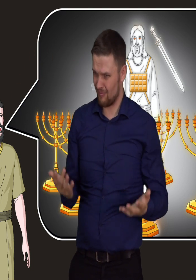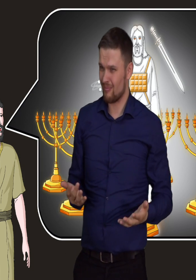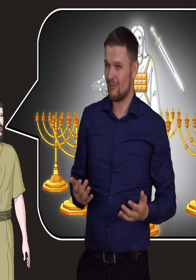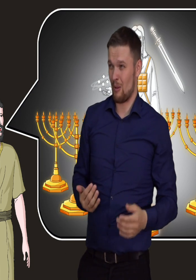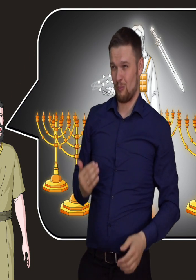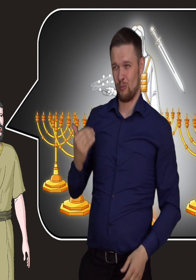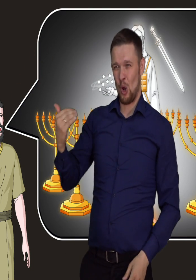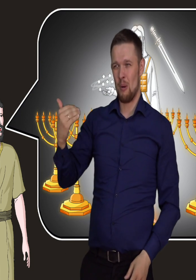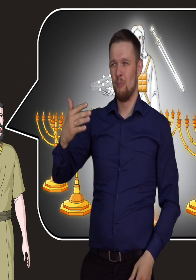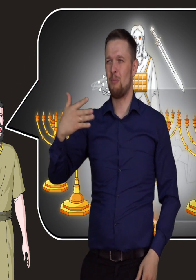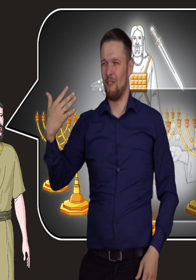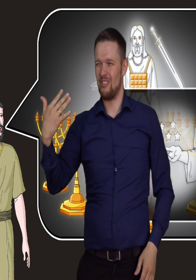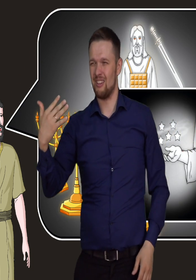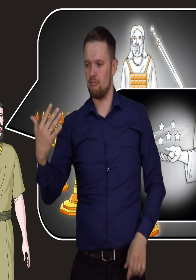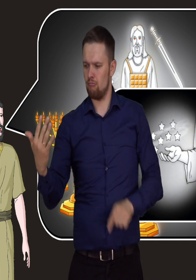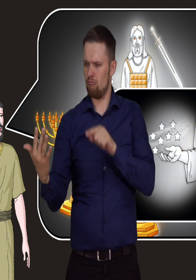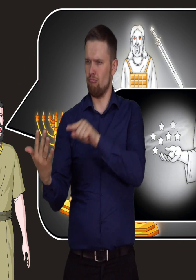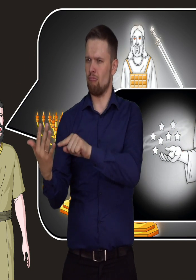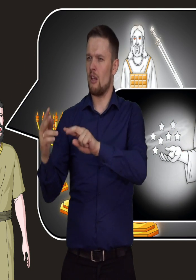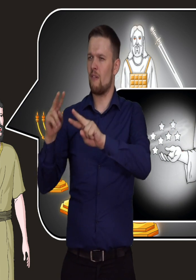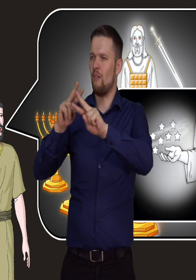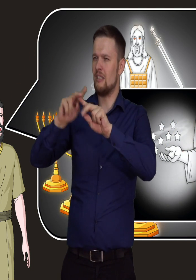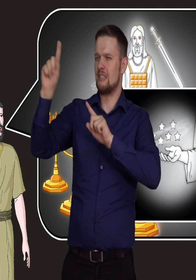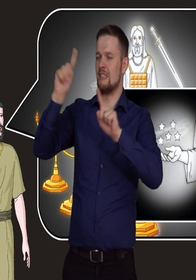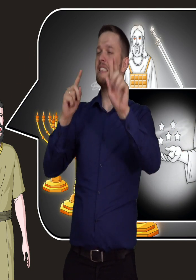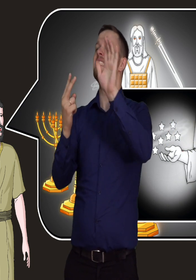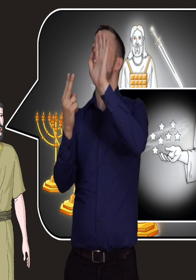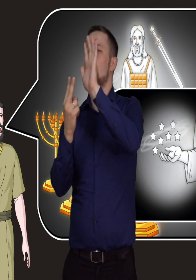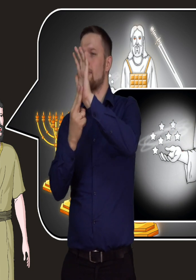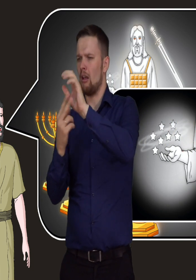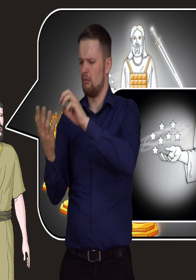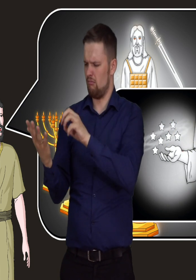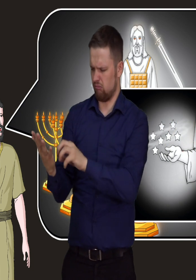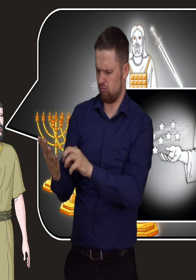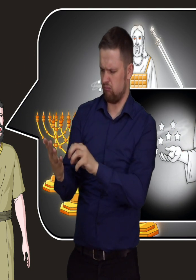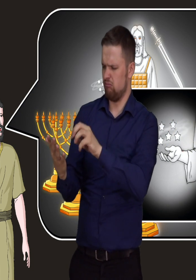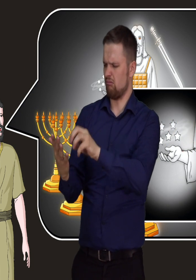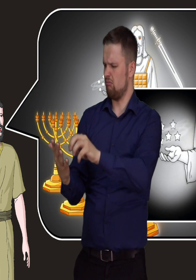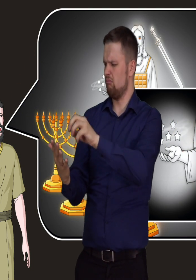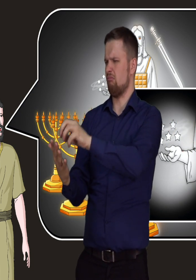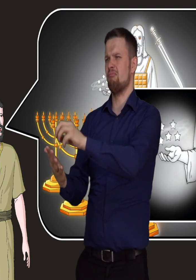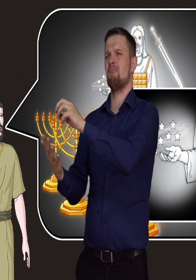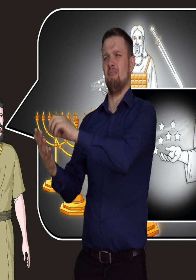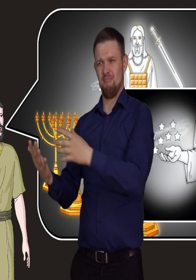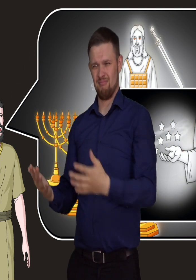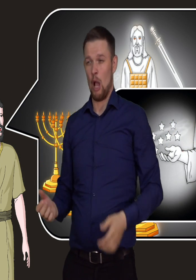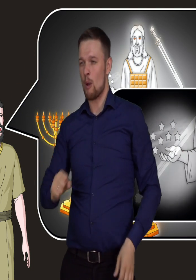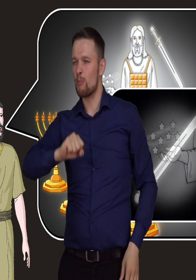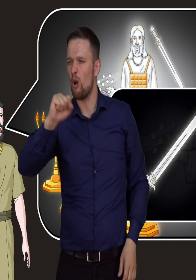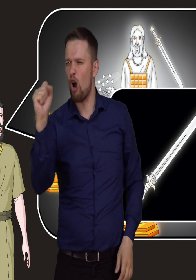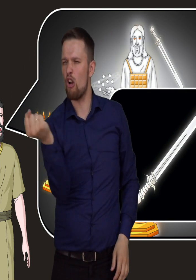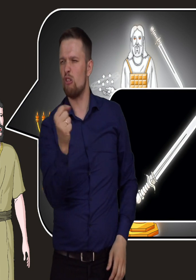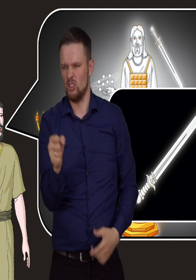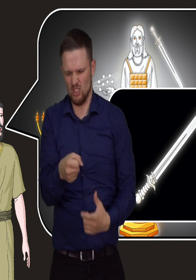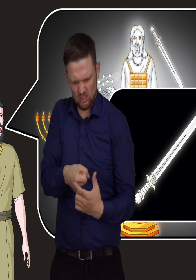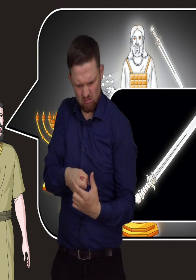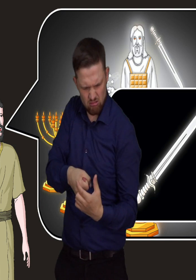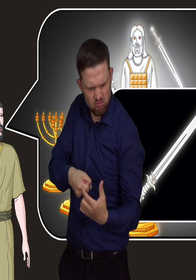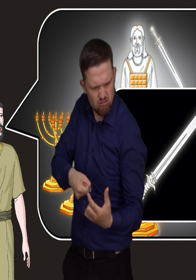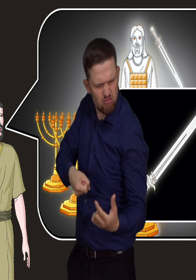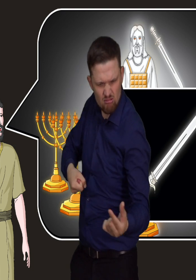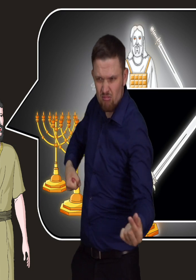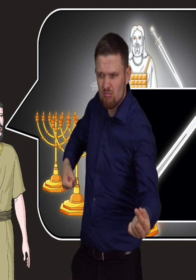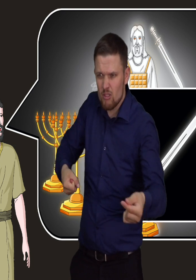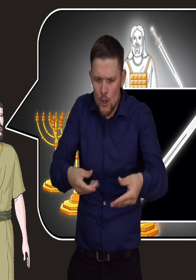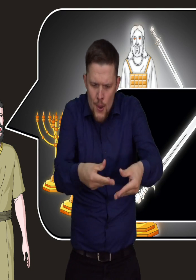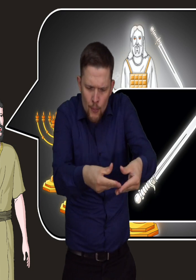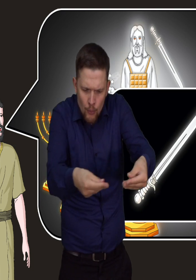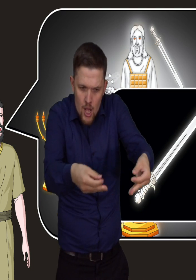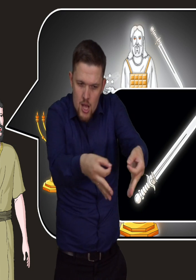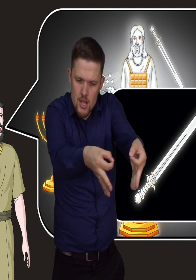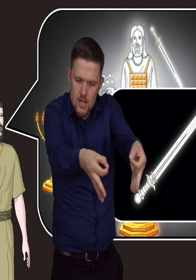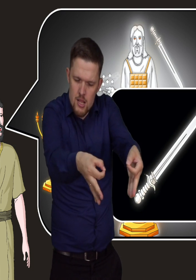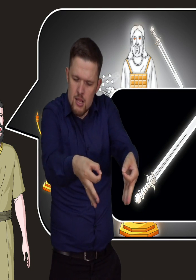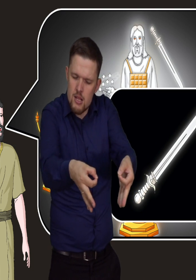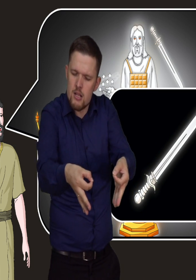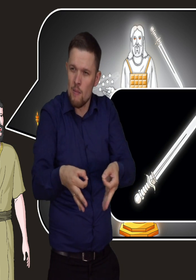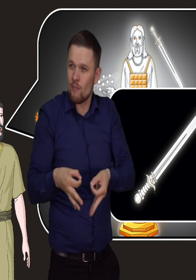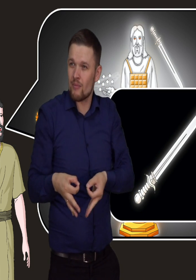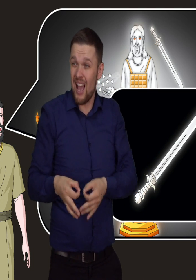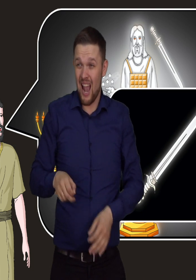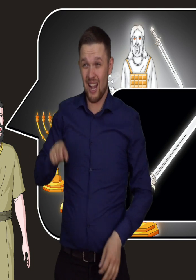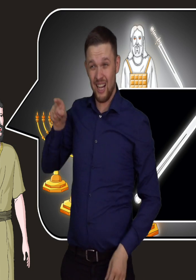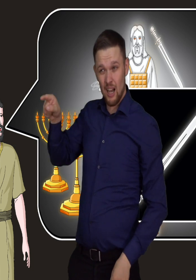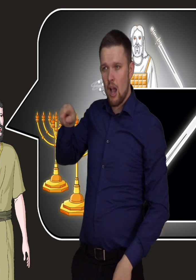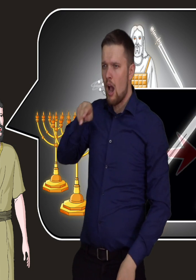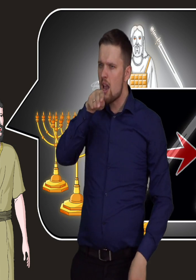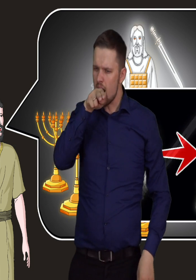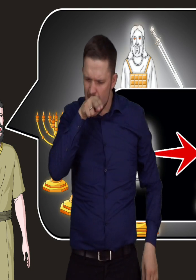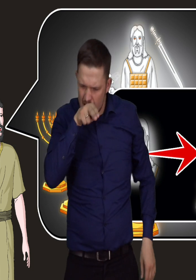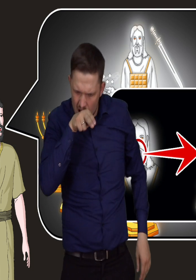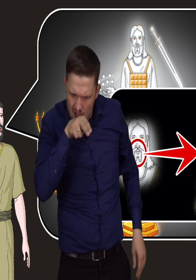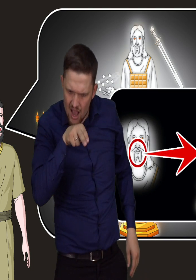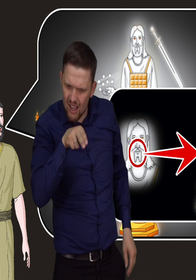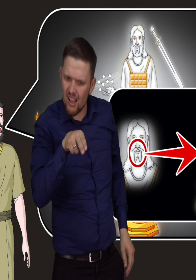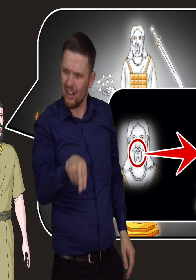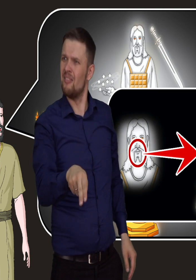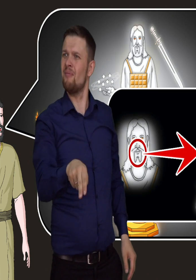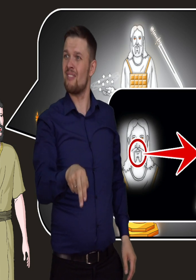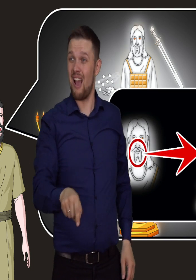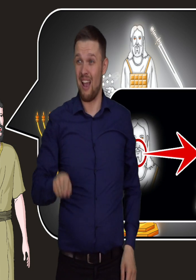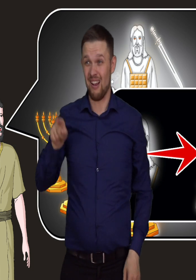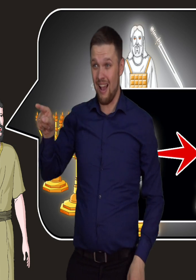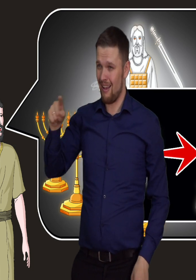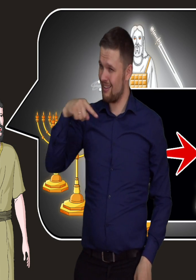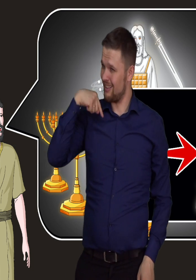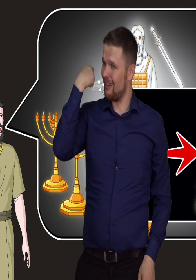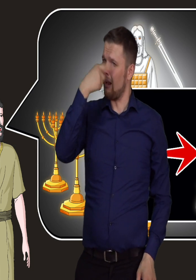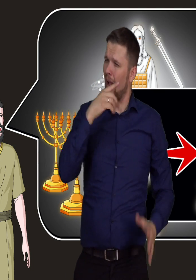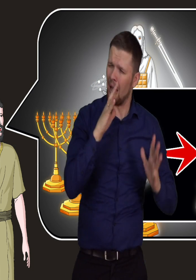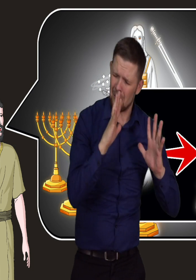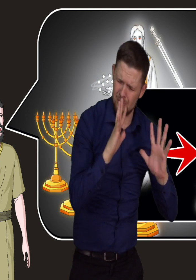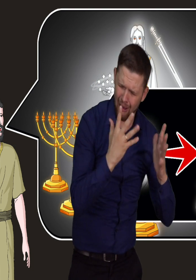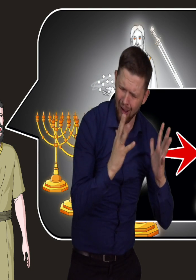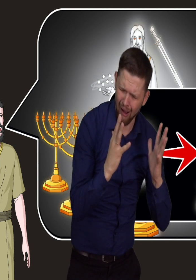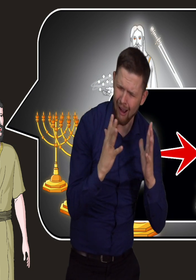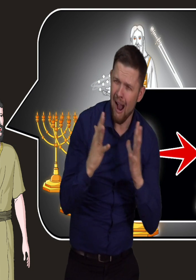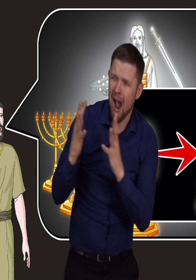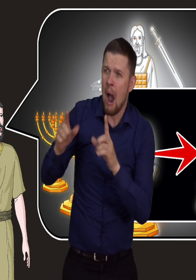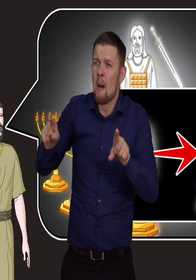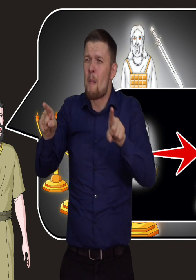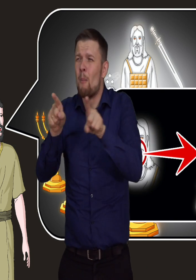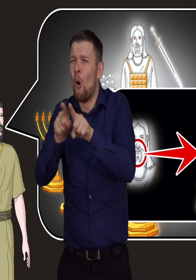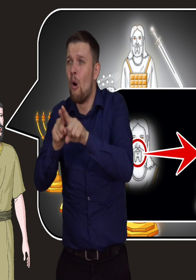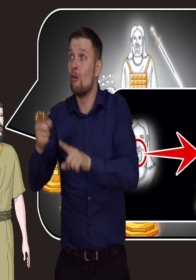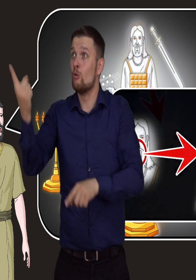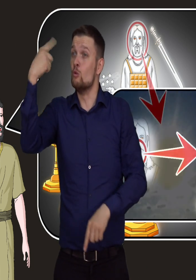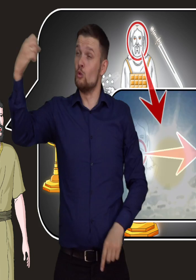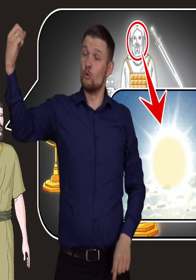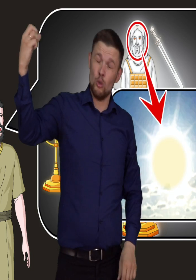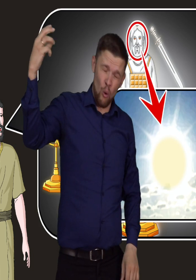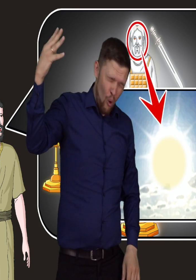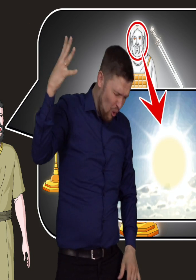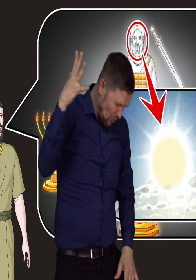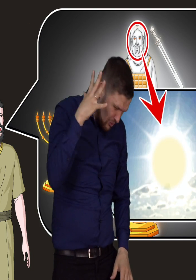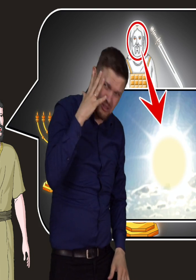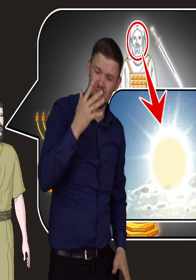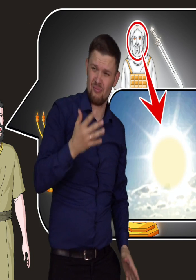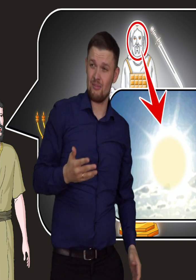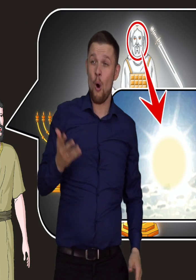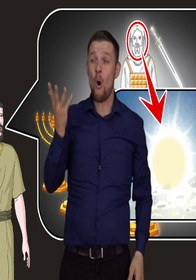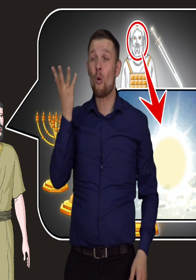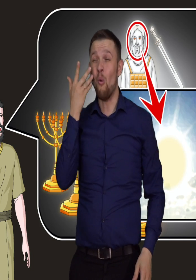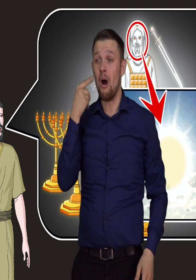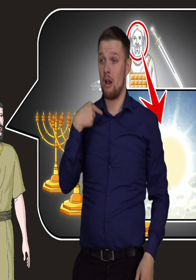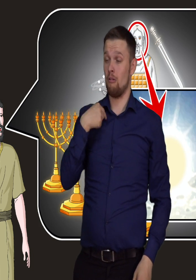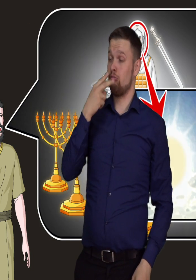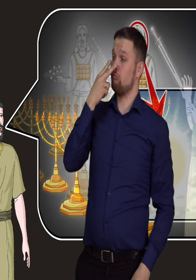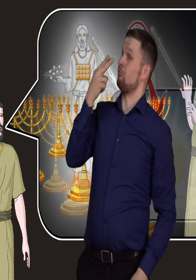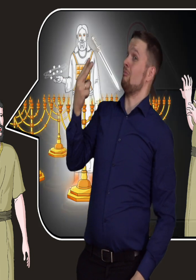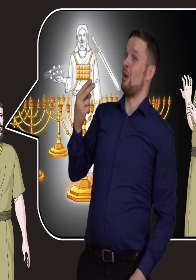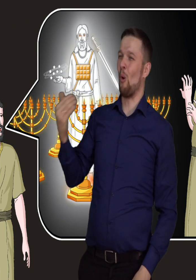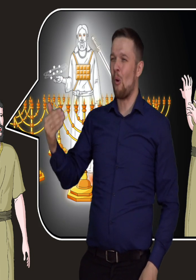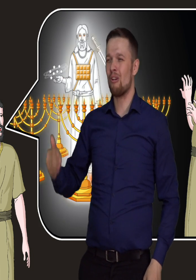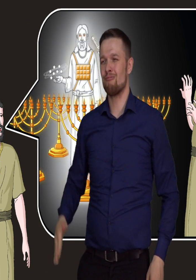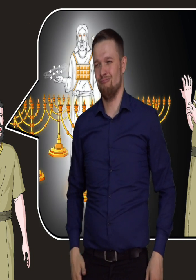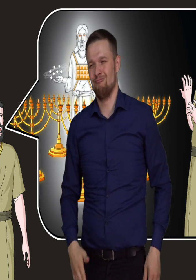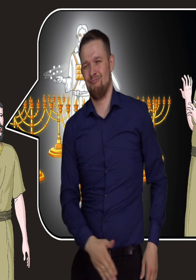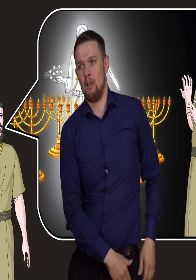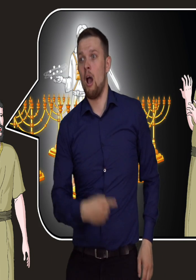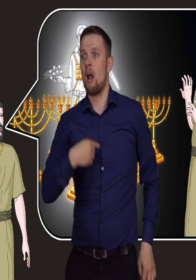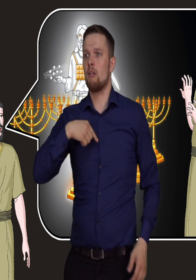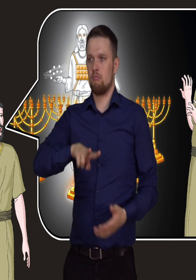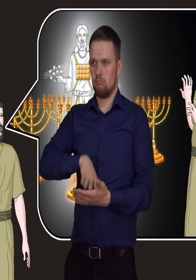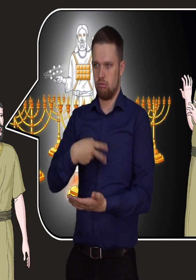He held in His right hand seven stars, and a sharp double-edged sword came from His mouth. His face was like the sun shining at its brightest.